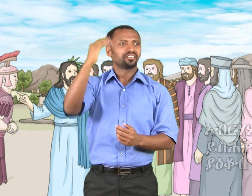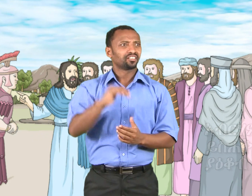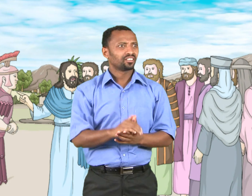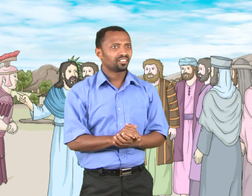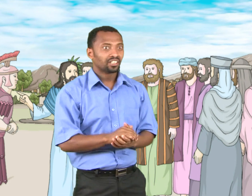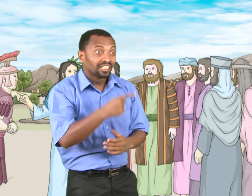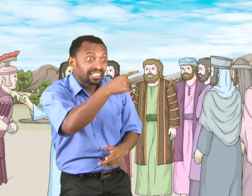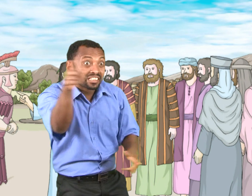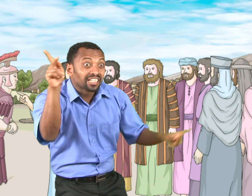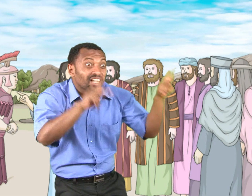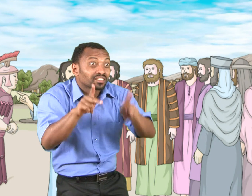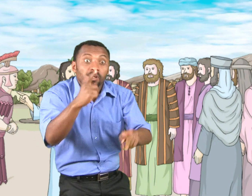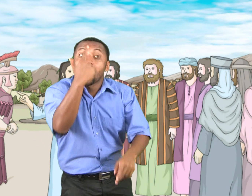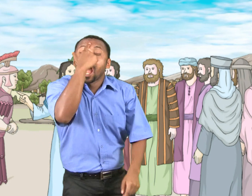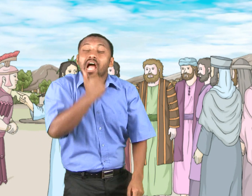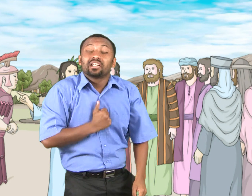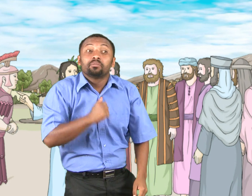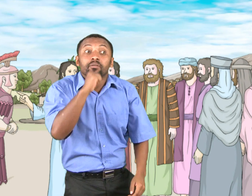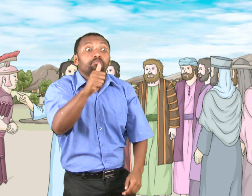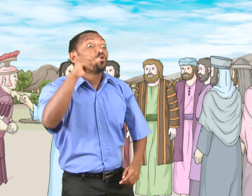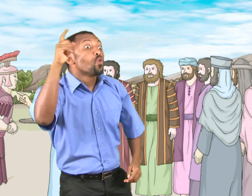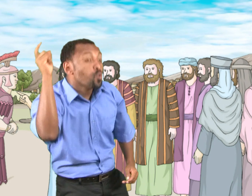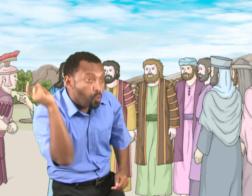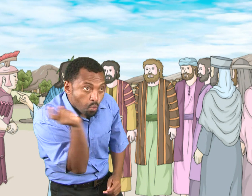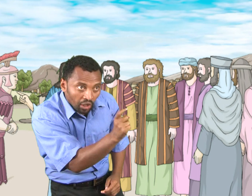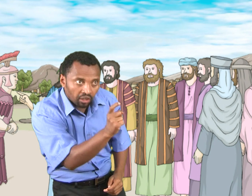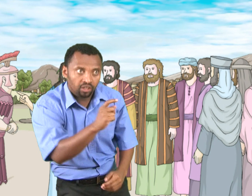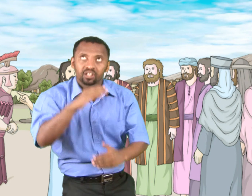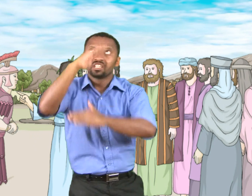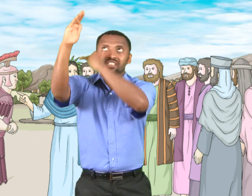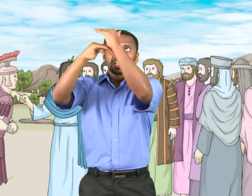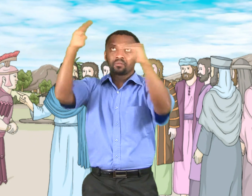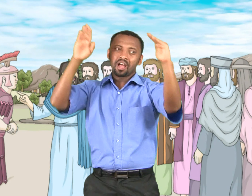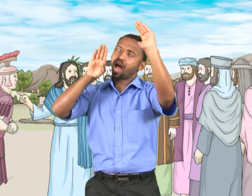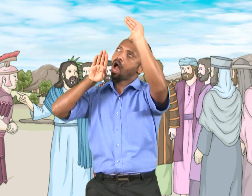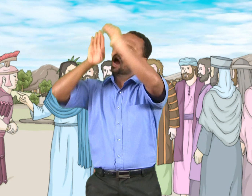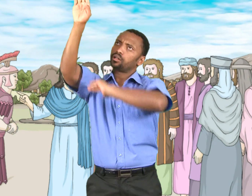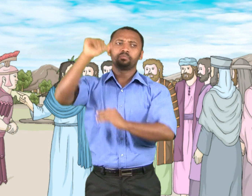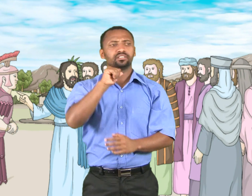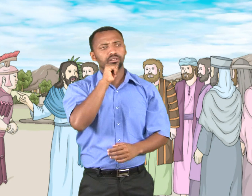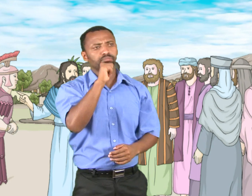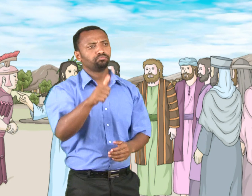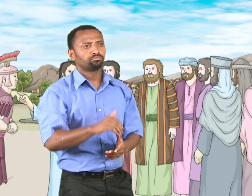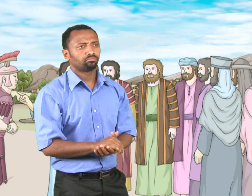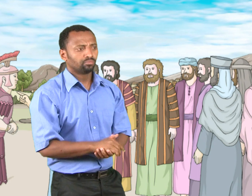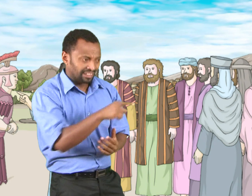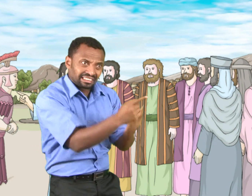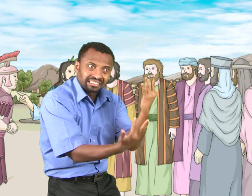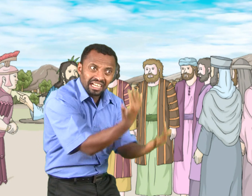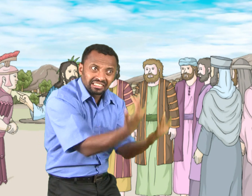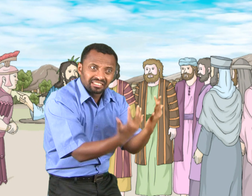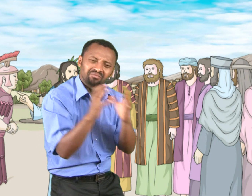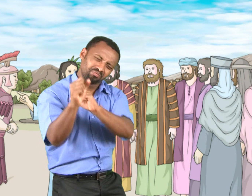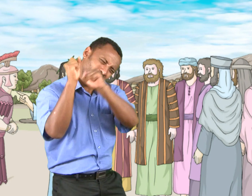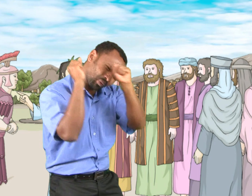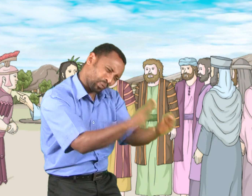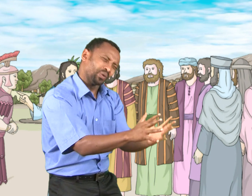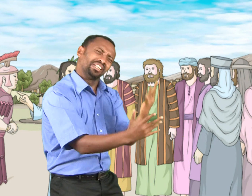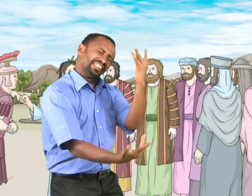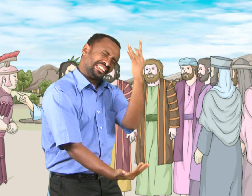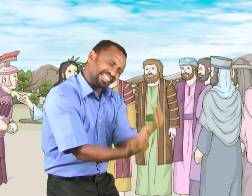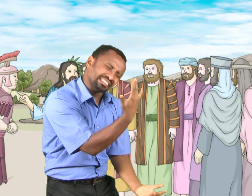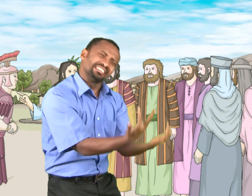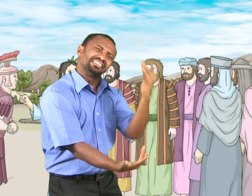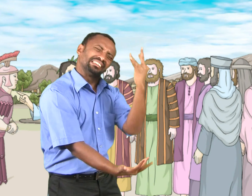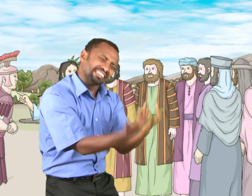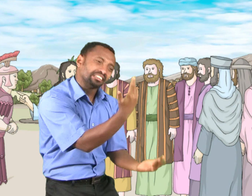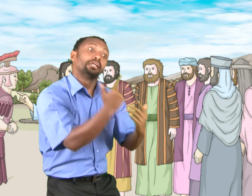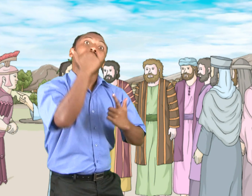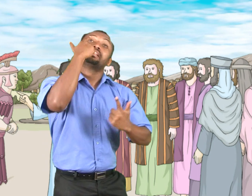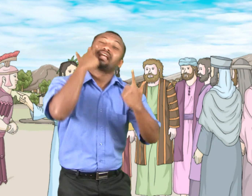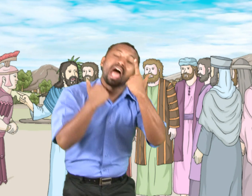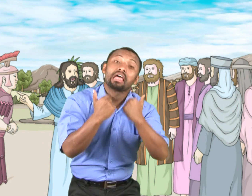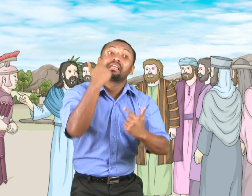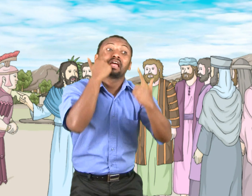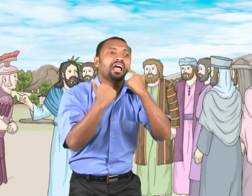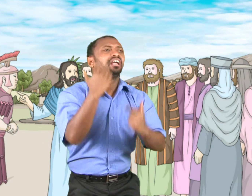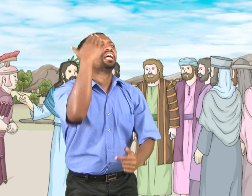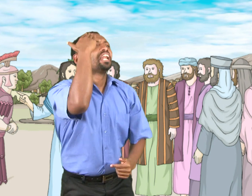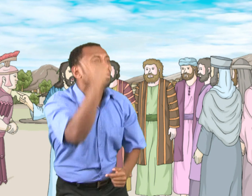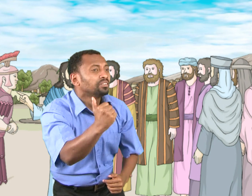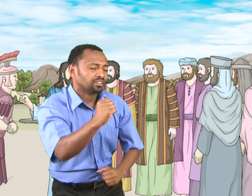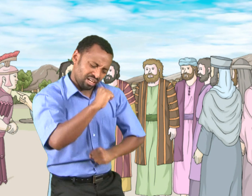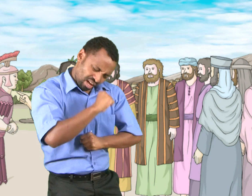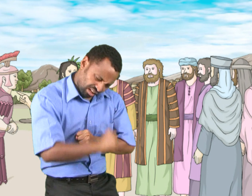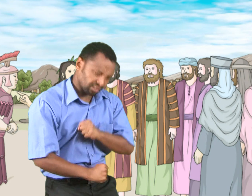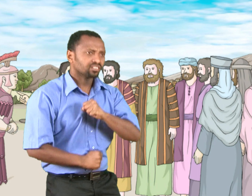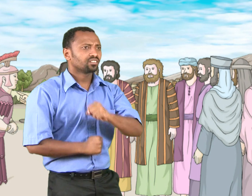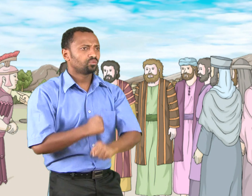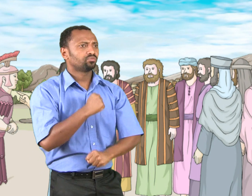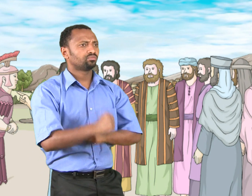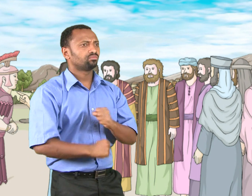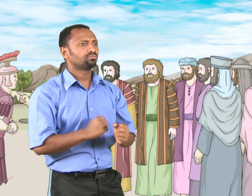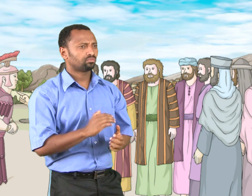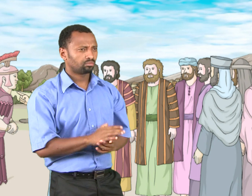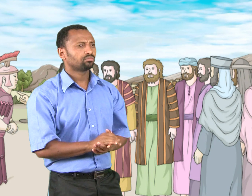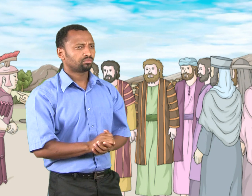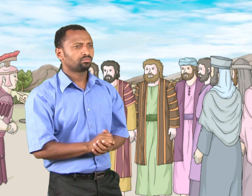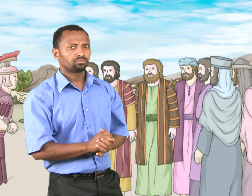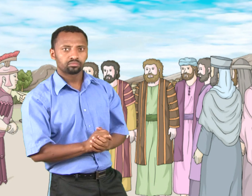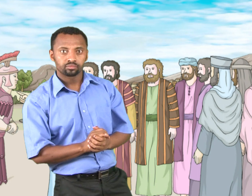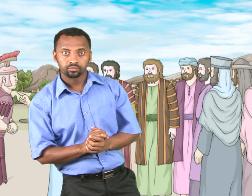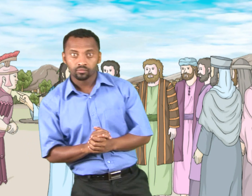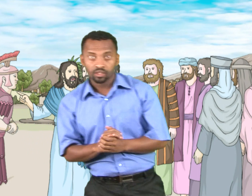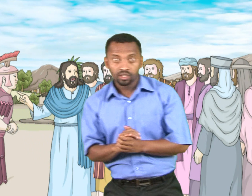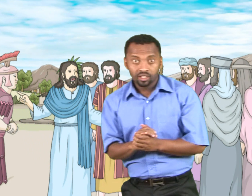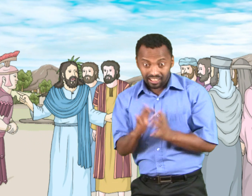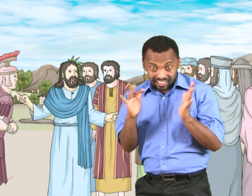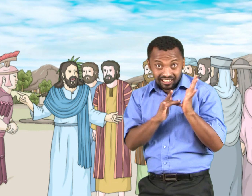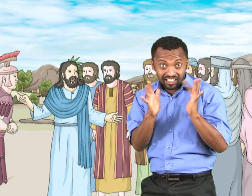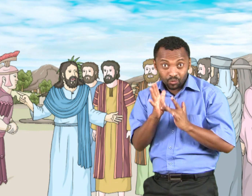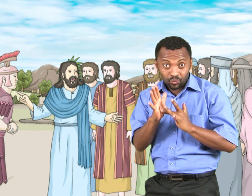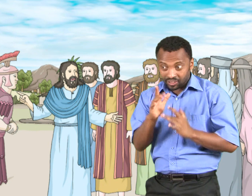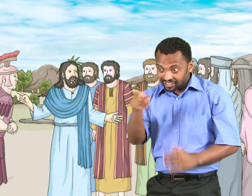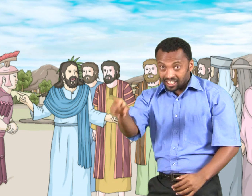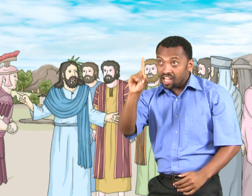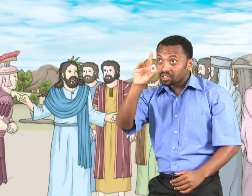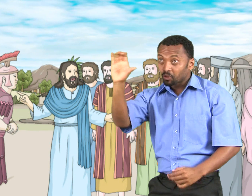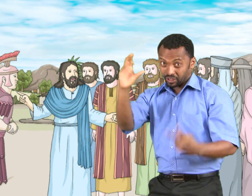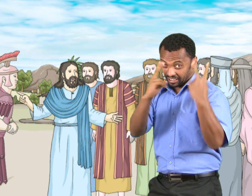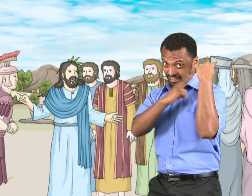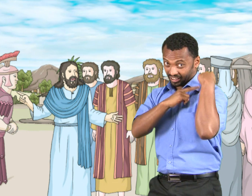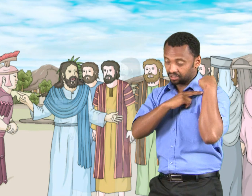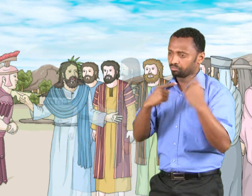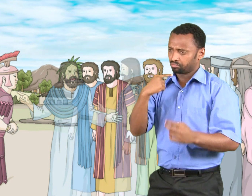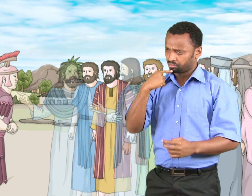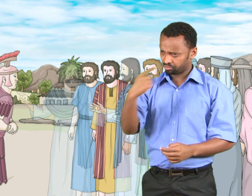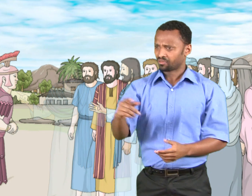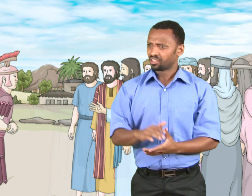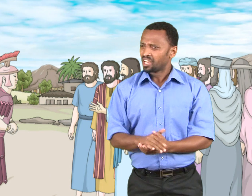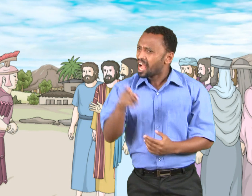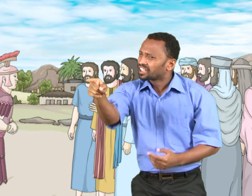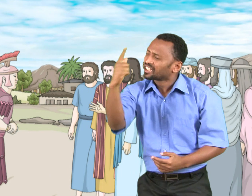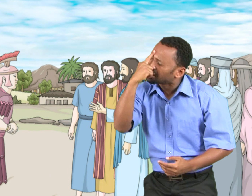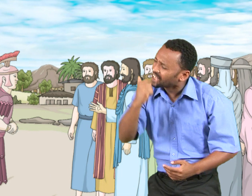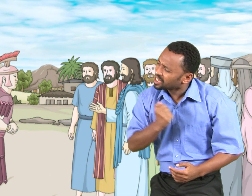But the sons of the kingdom will be thrown into the outer darkness, where there will be weeping and gnashing of teeth.”